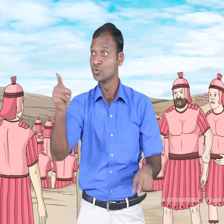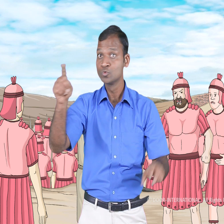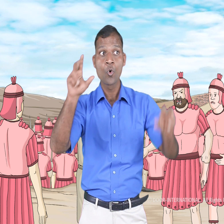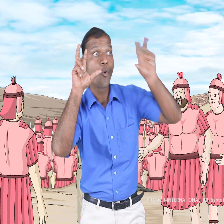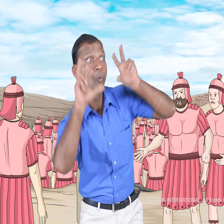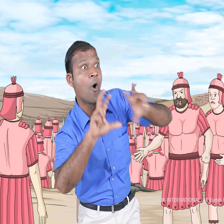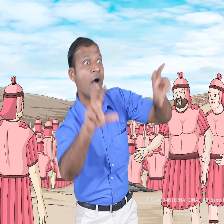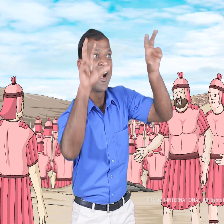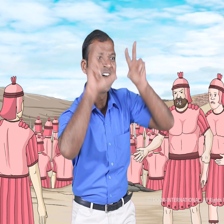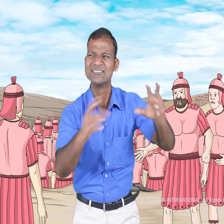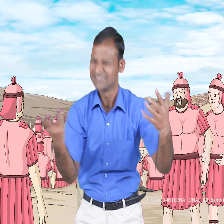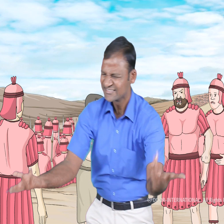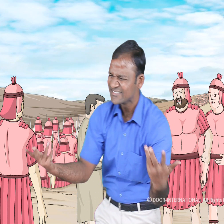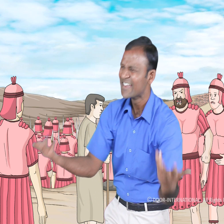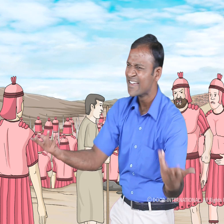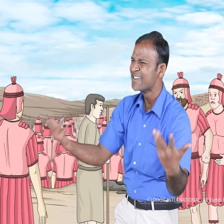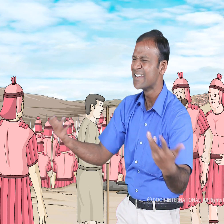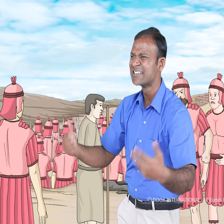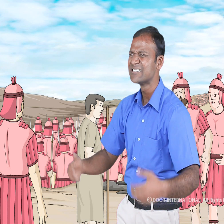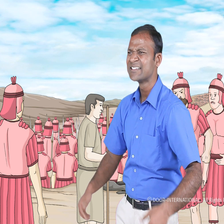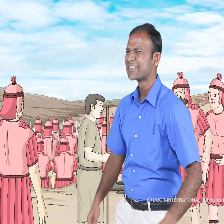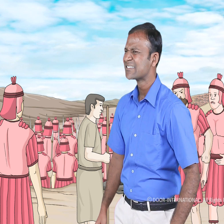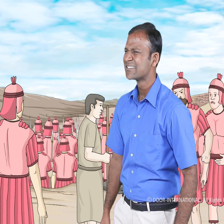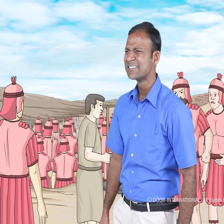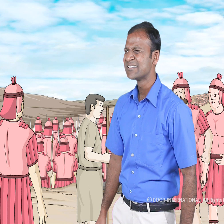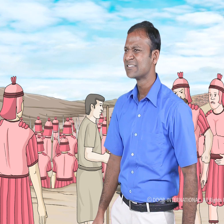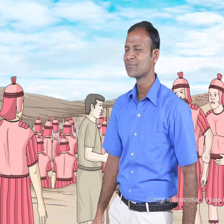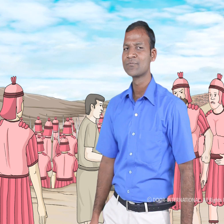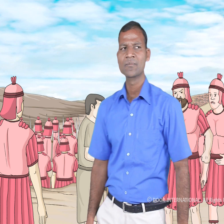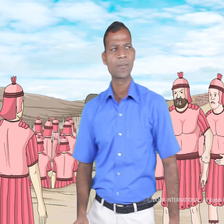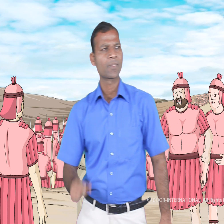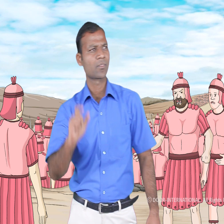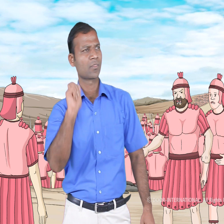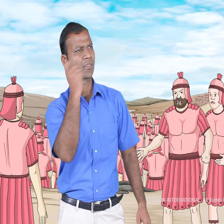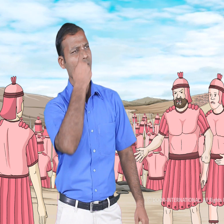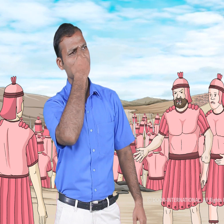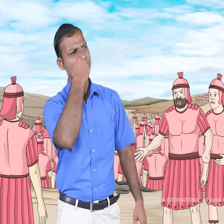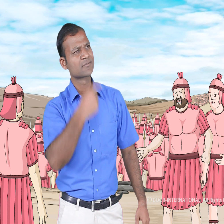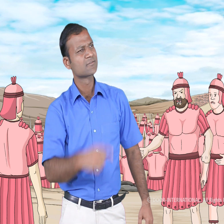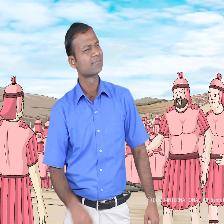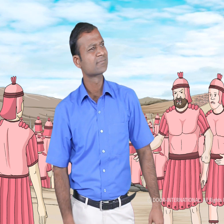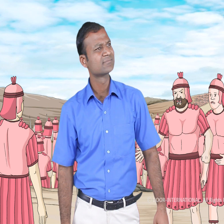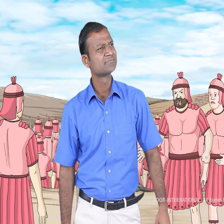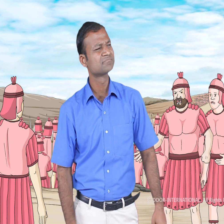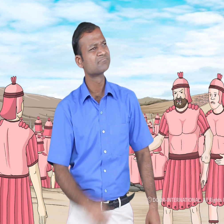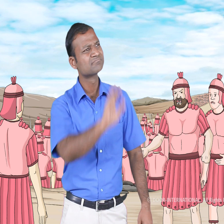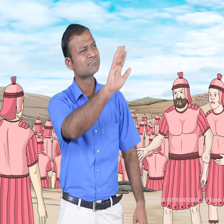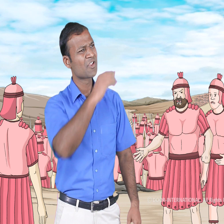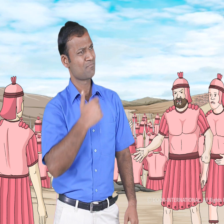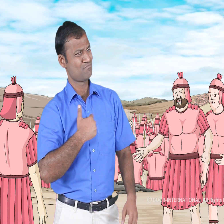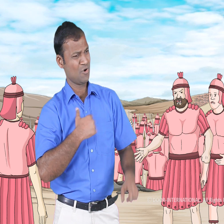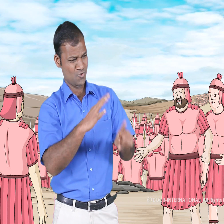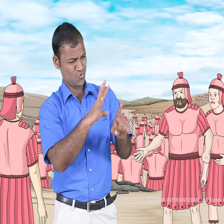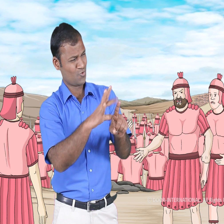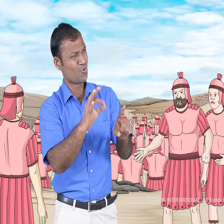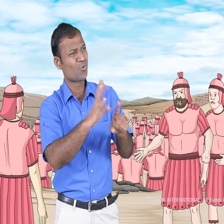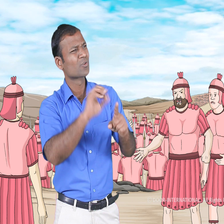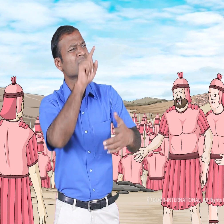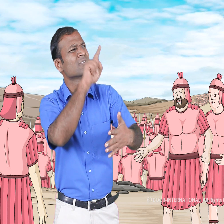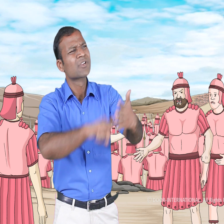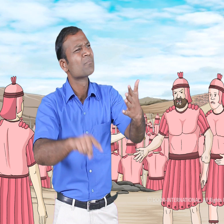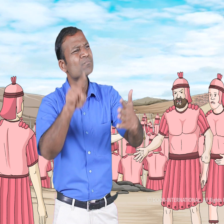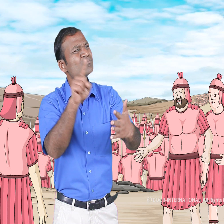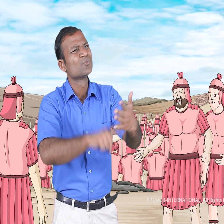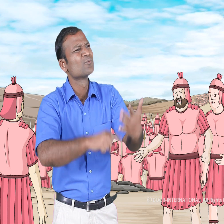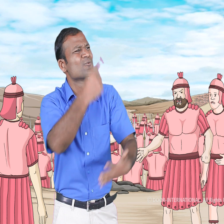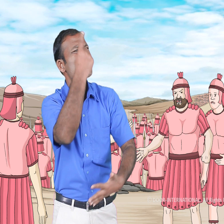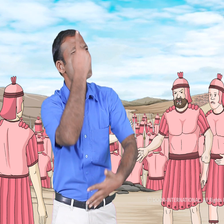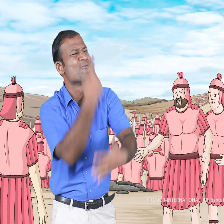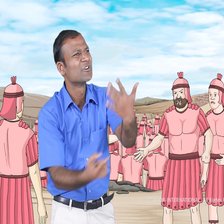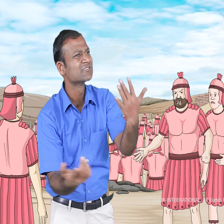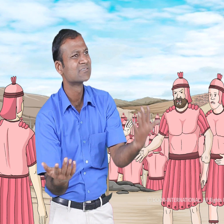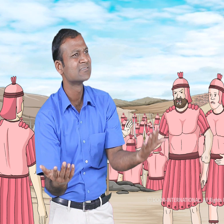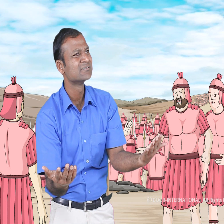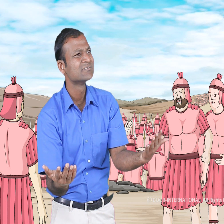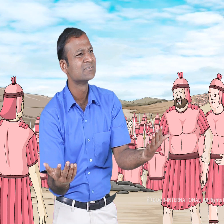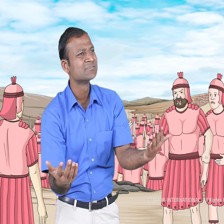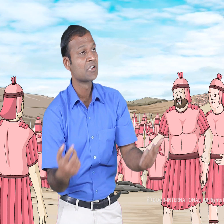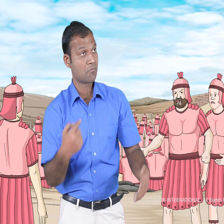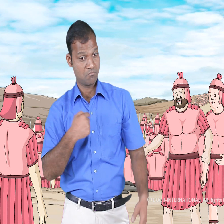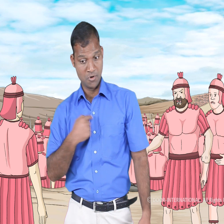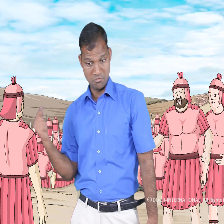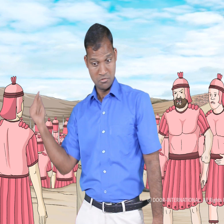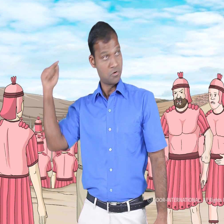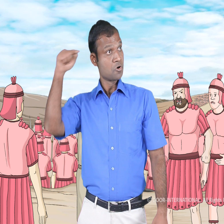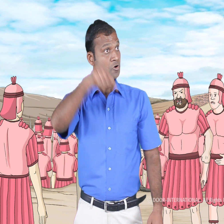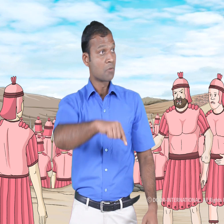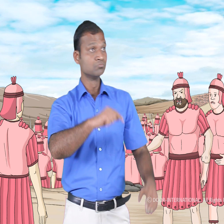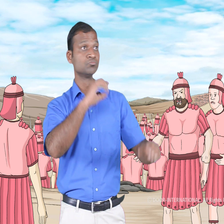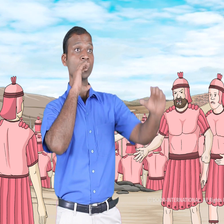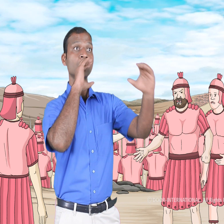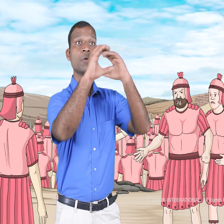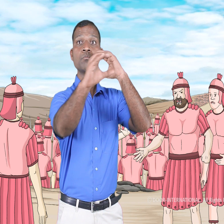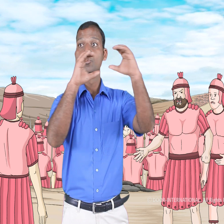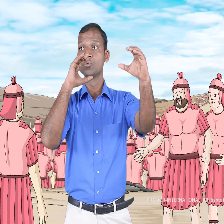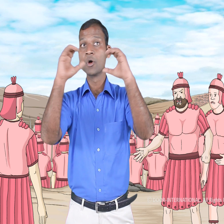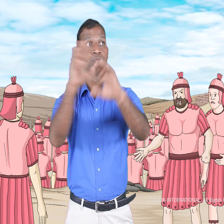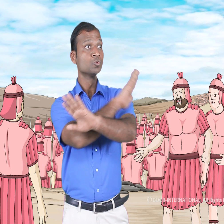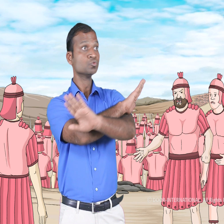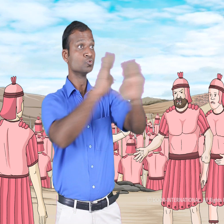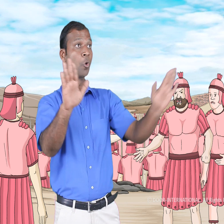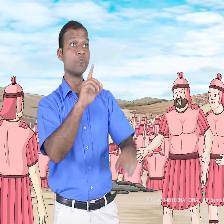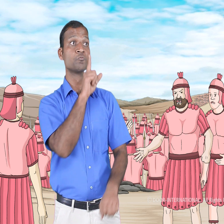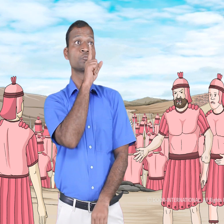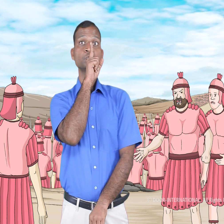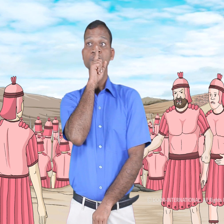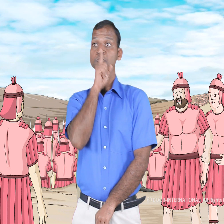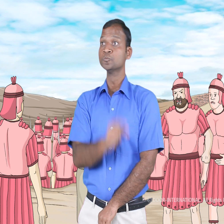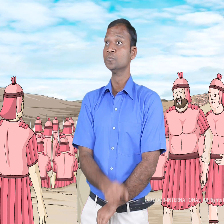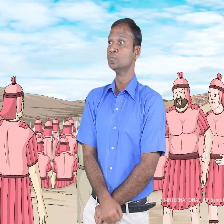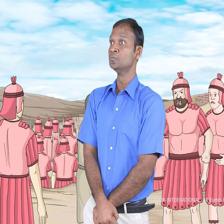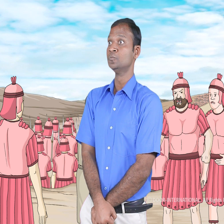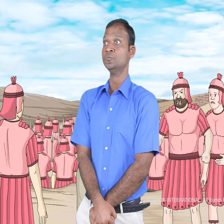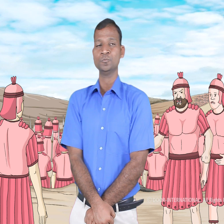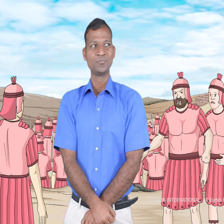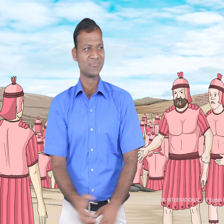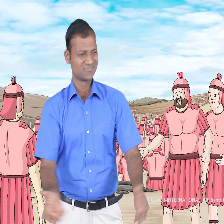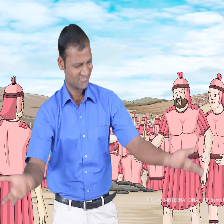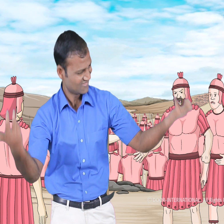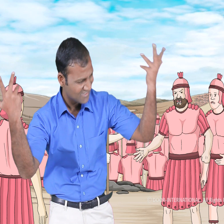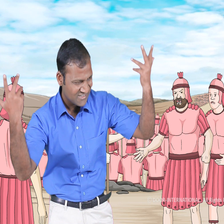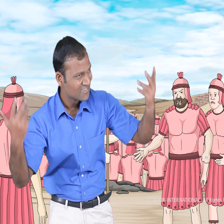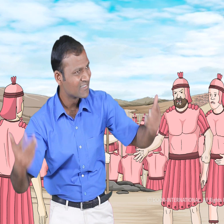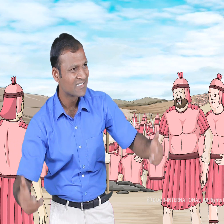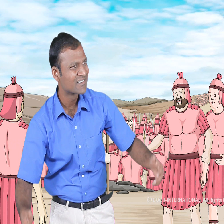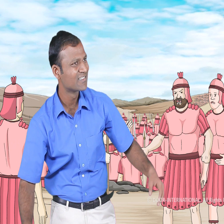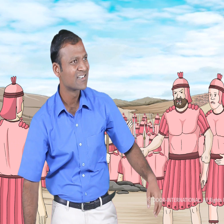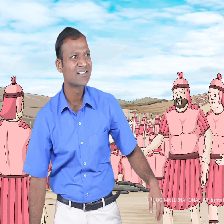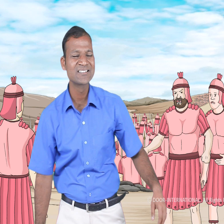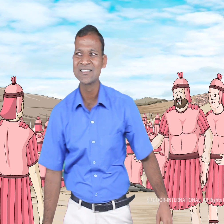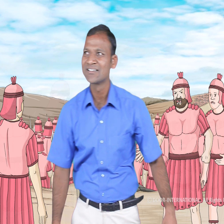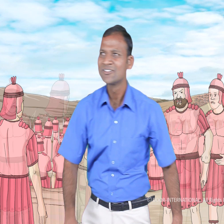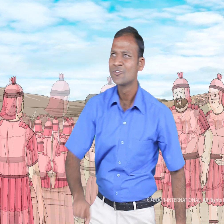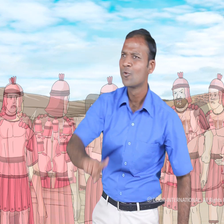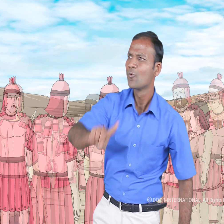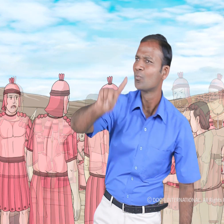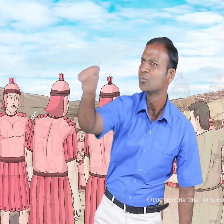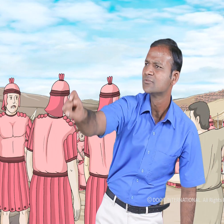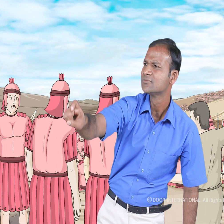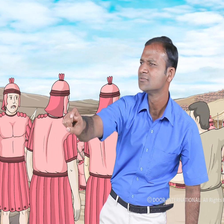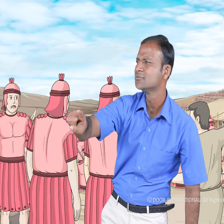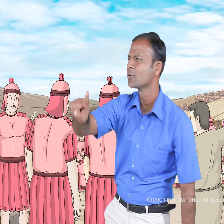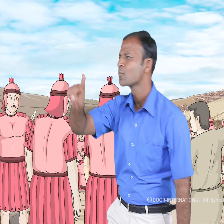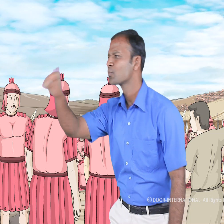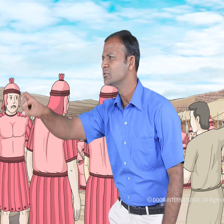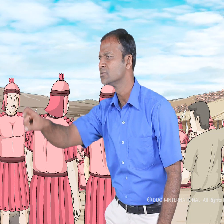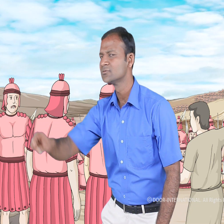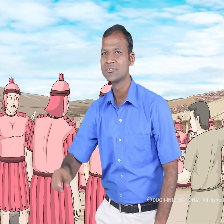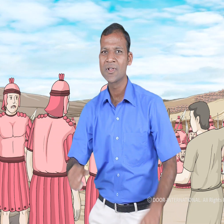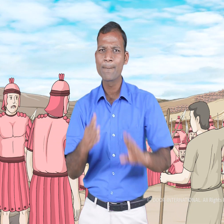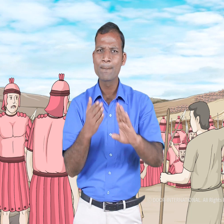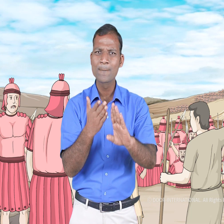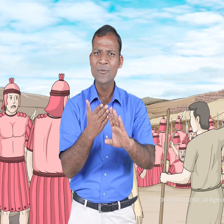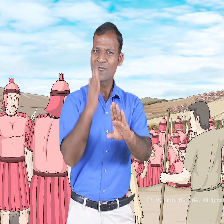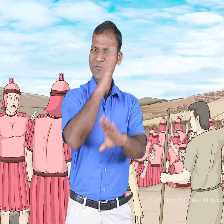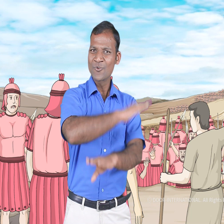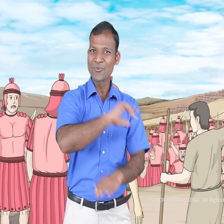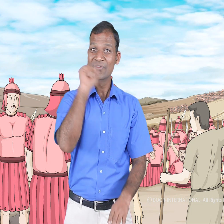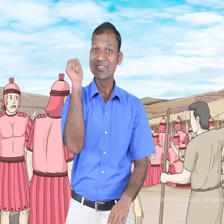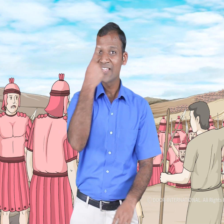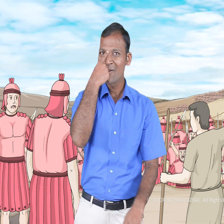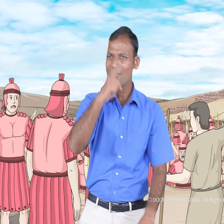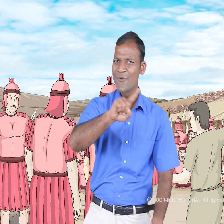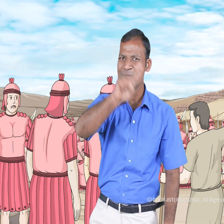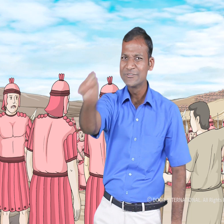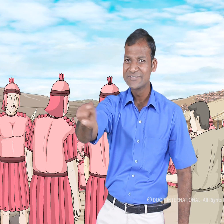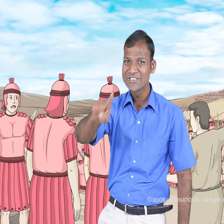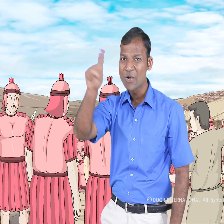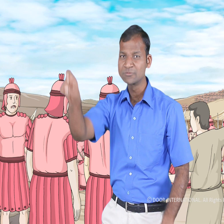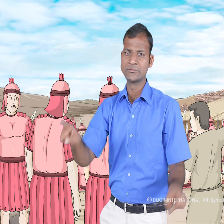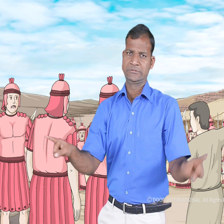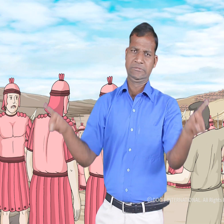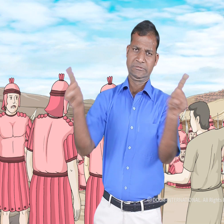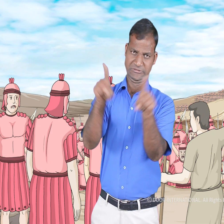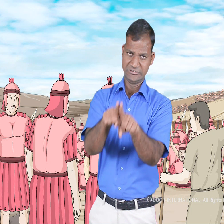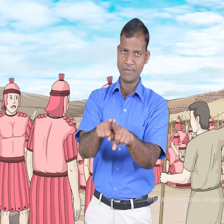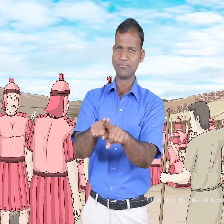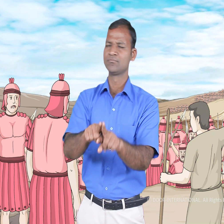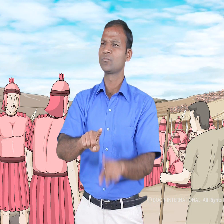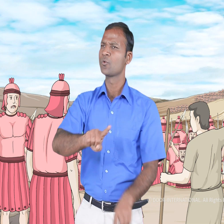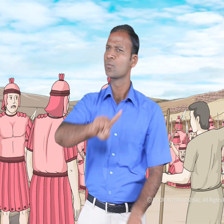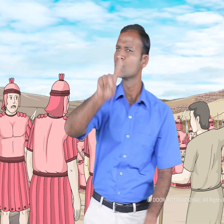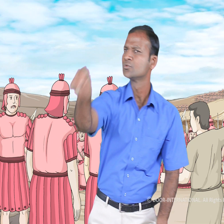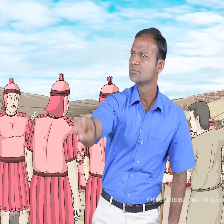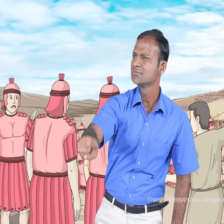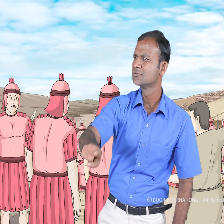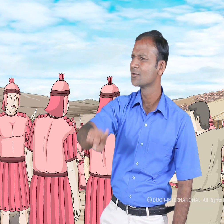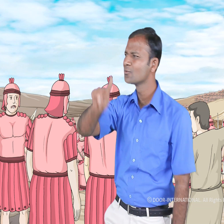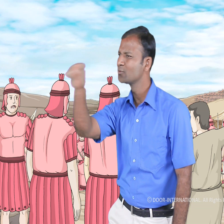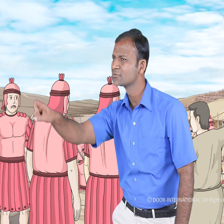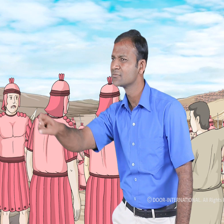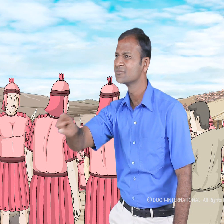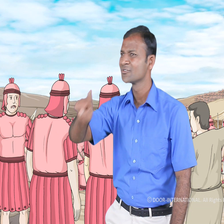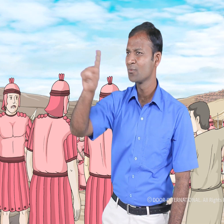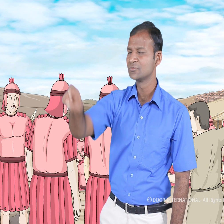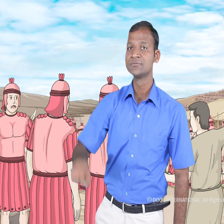I know your pride and wickedness of heart—you have come down to see the battle!” “What have I done now?” said David.